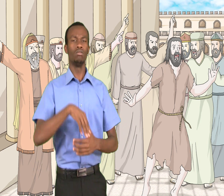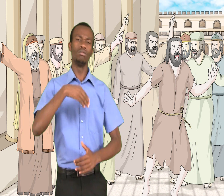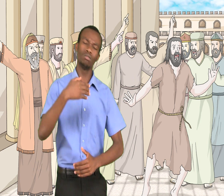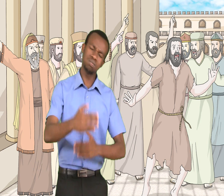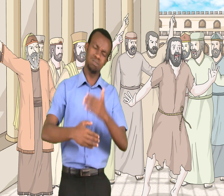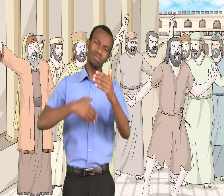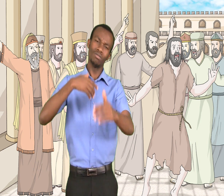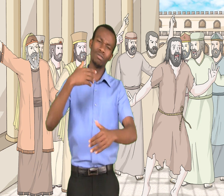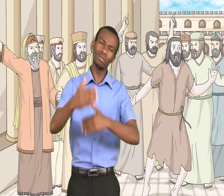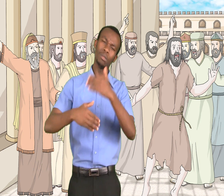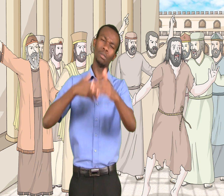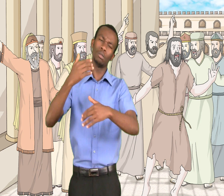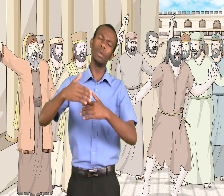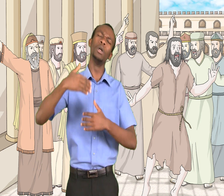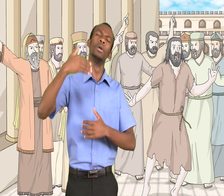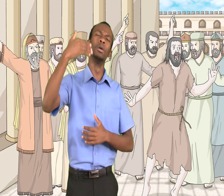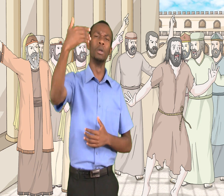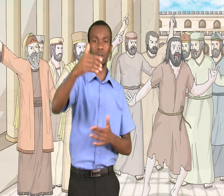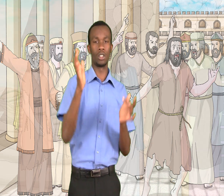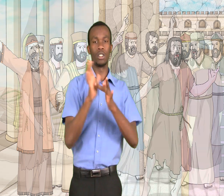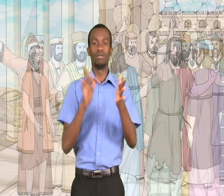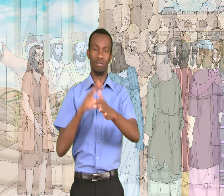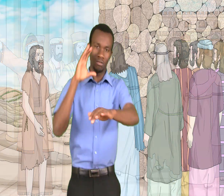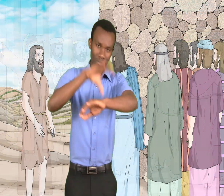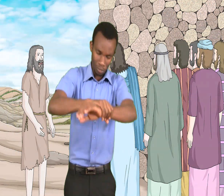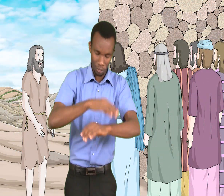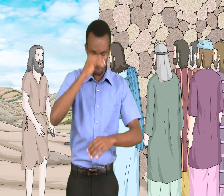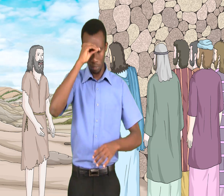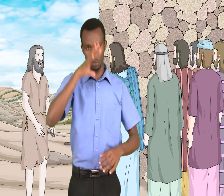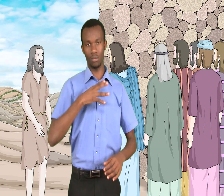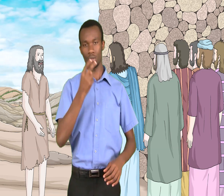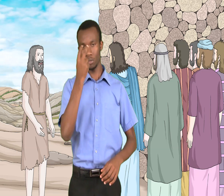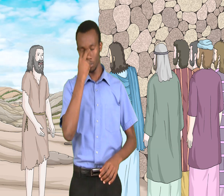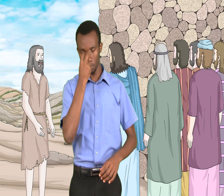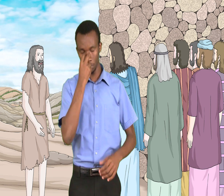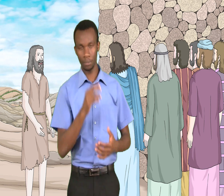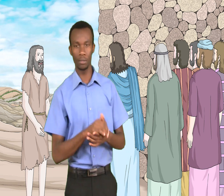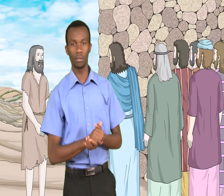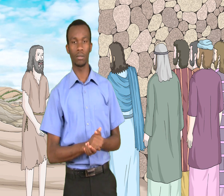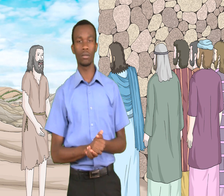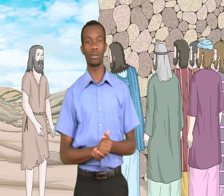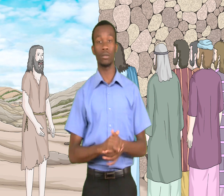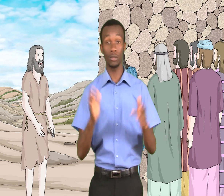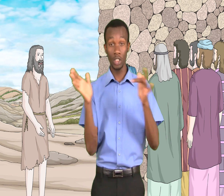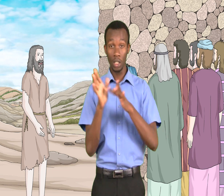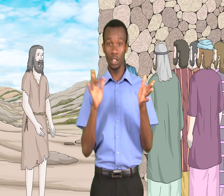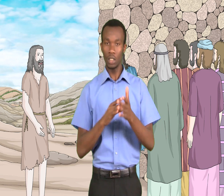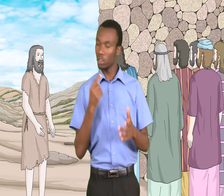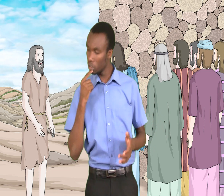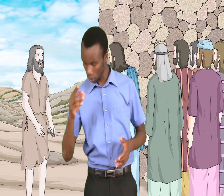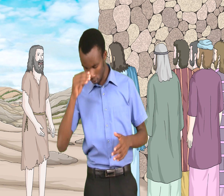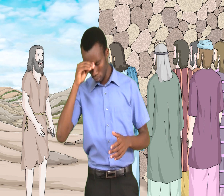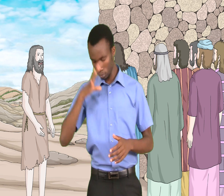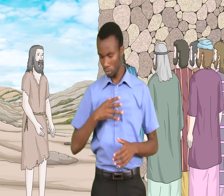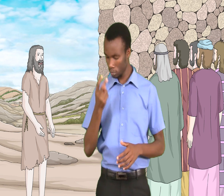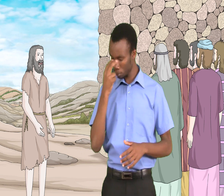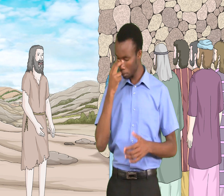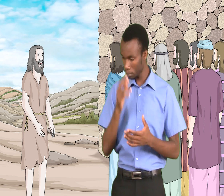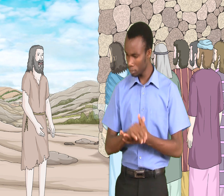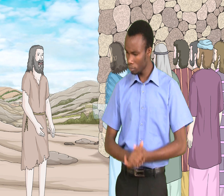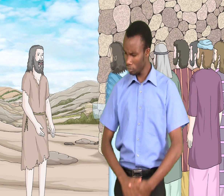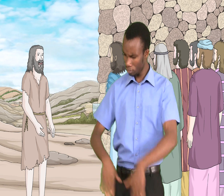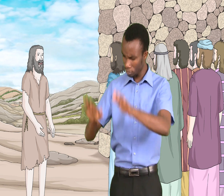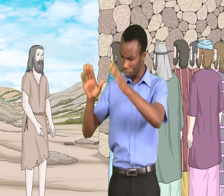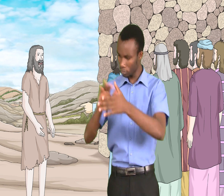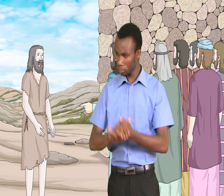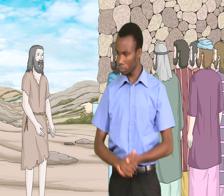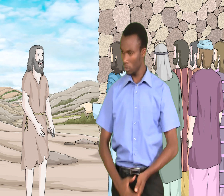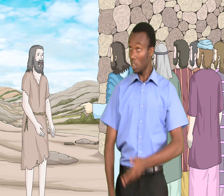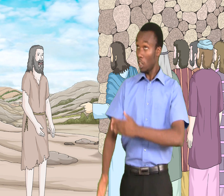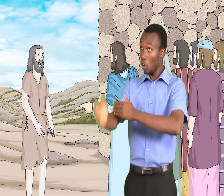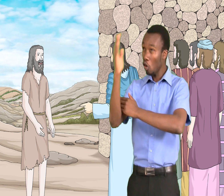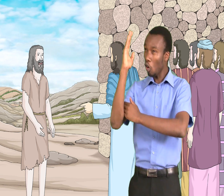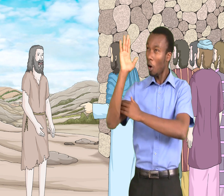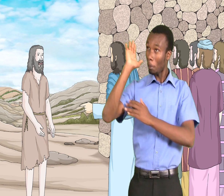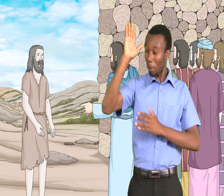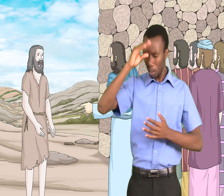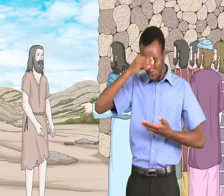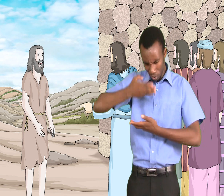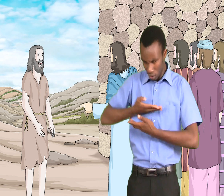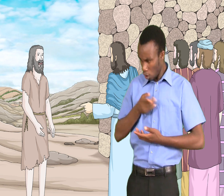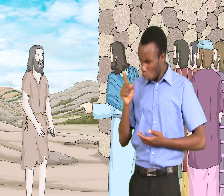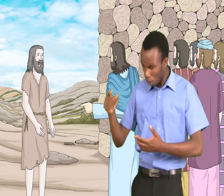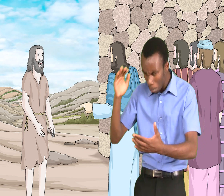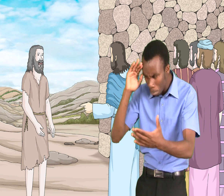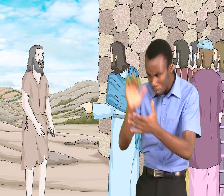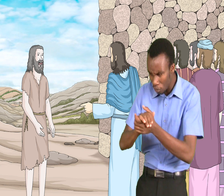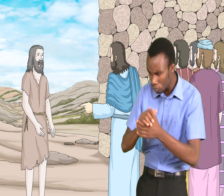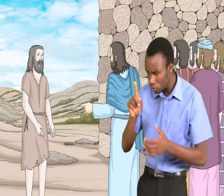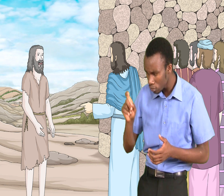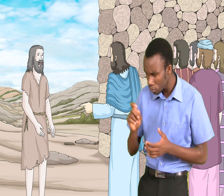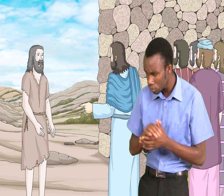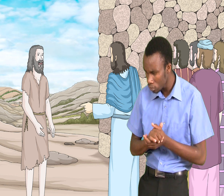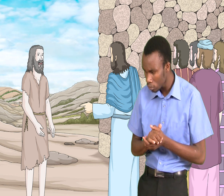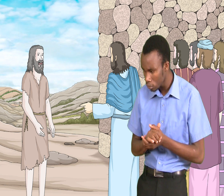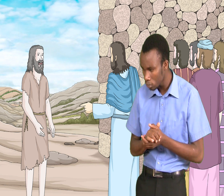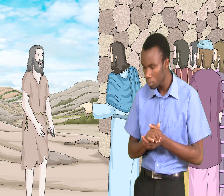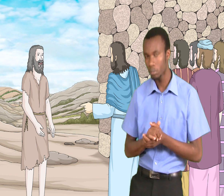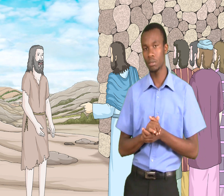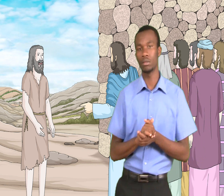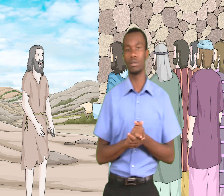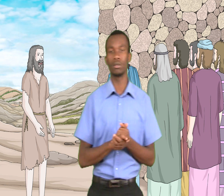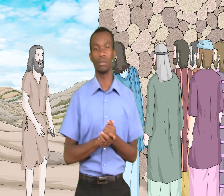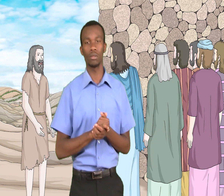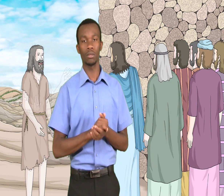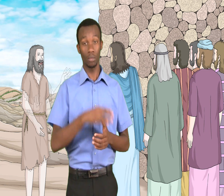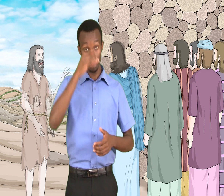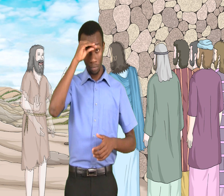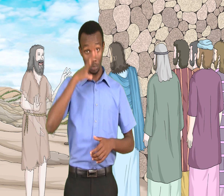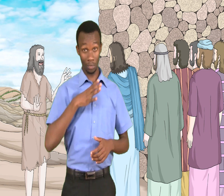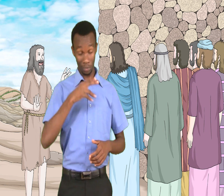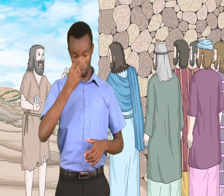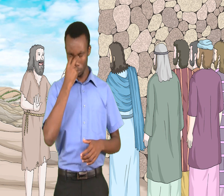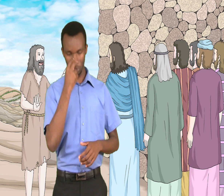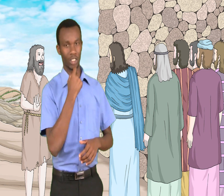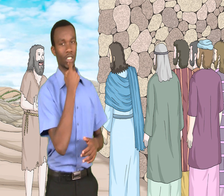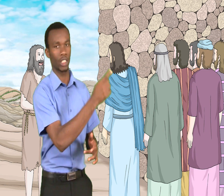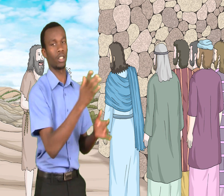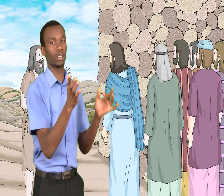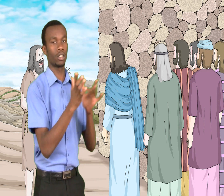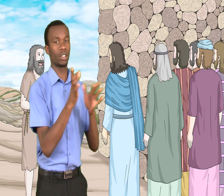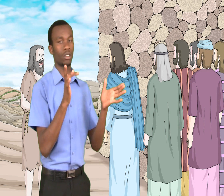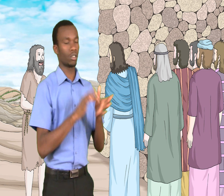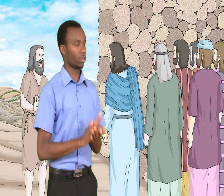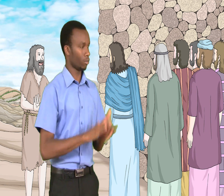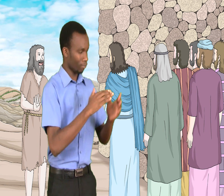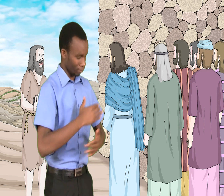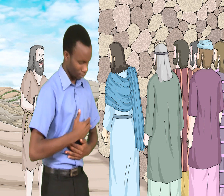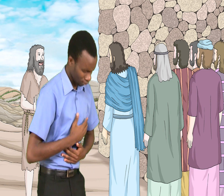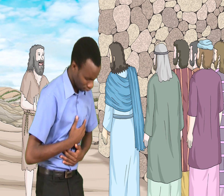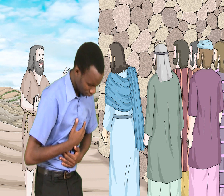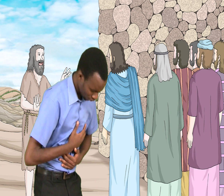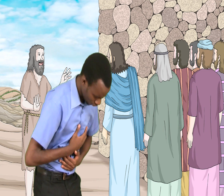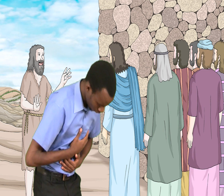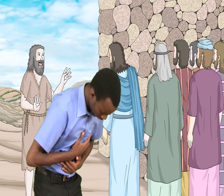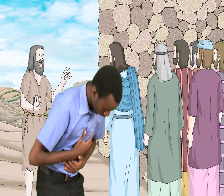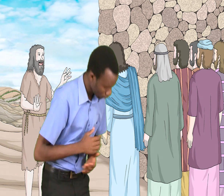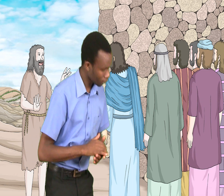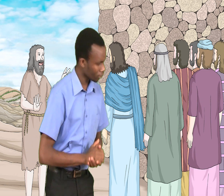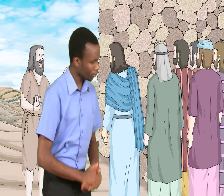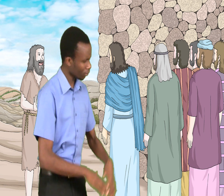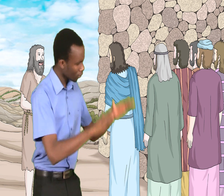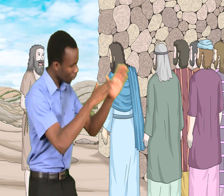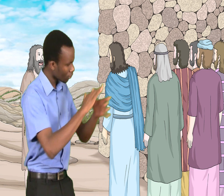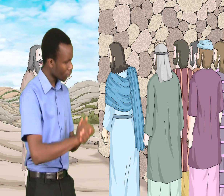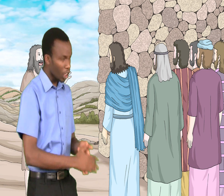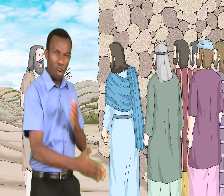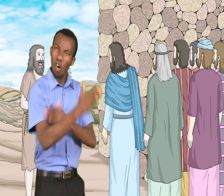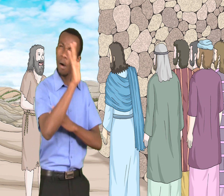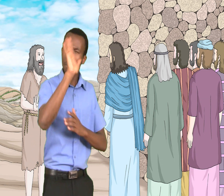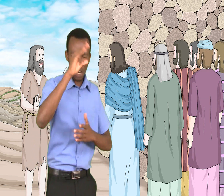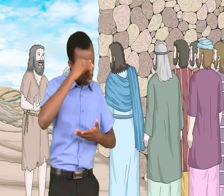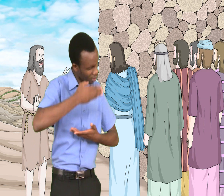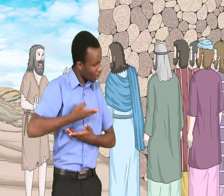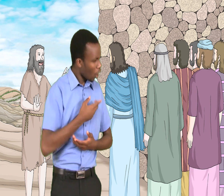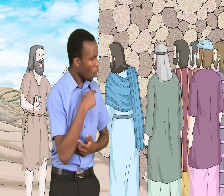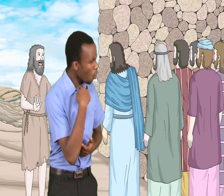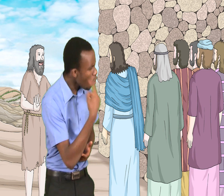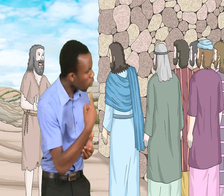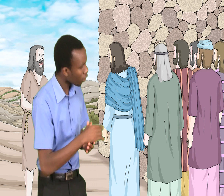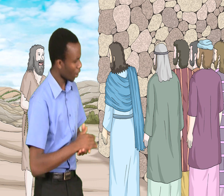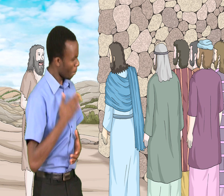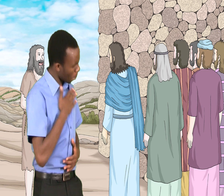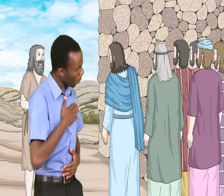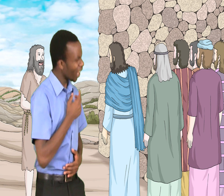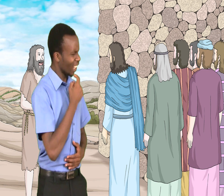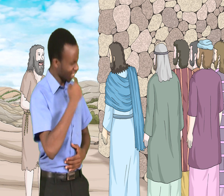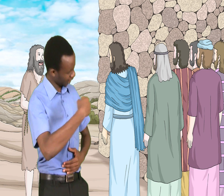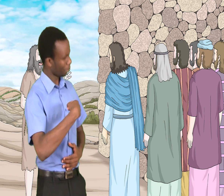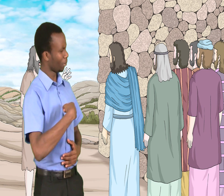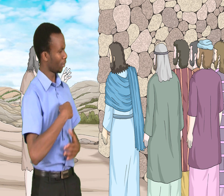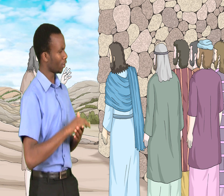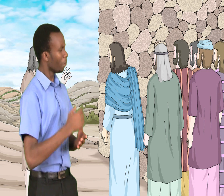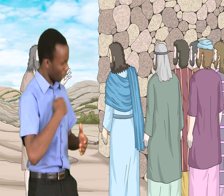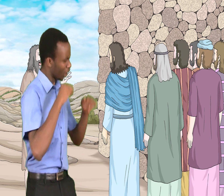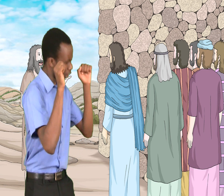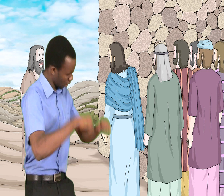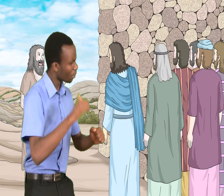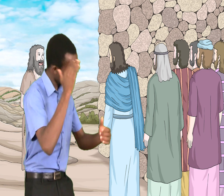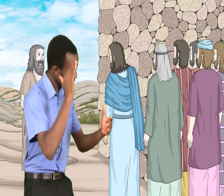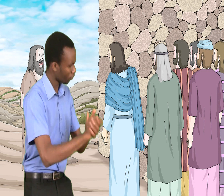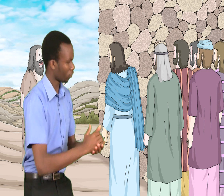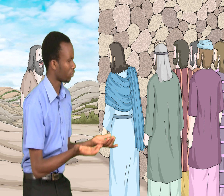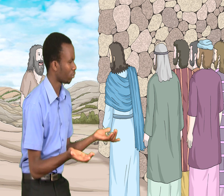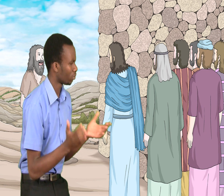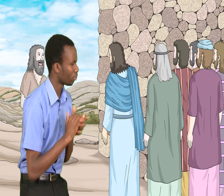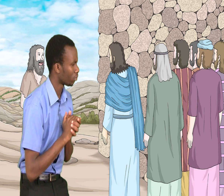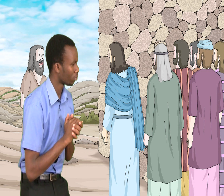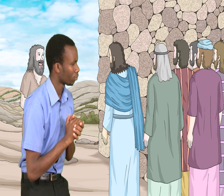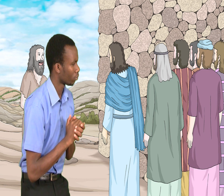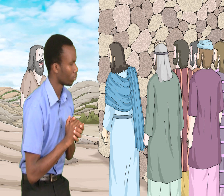When Jesus heard that they had thrown him out, He found the man and said, “Do you believe in the Son of Man ?”